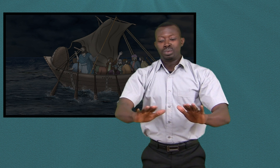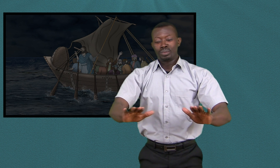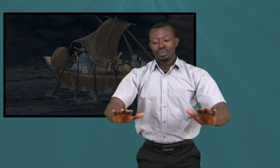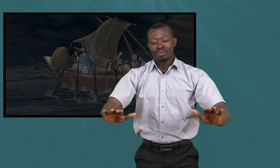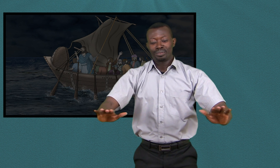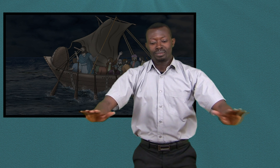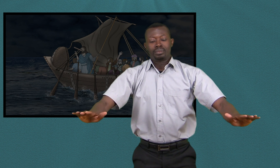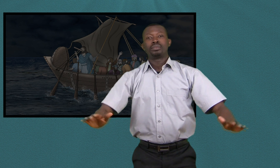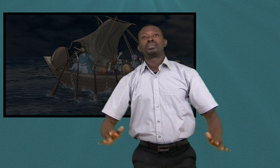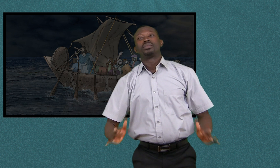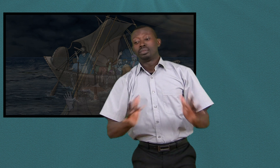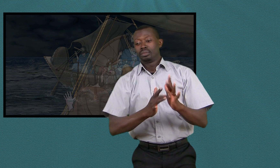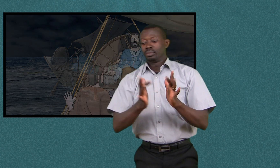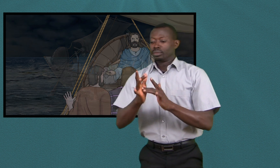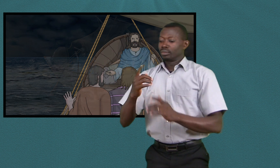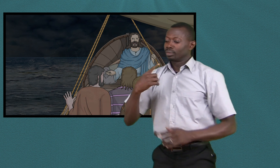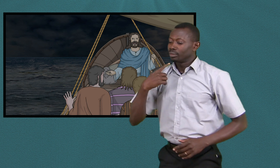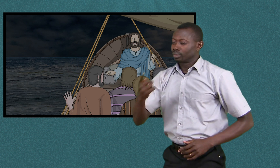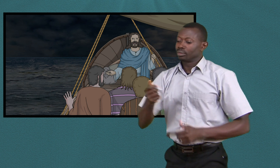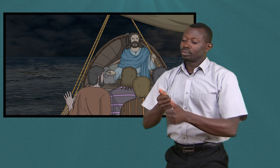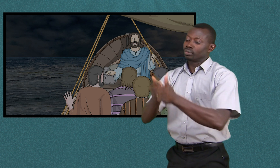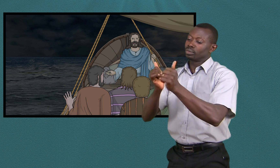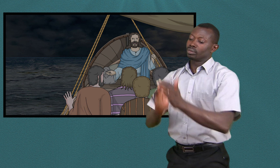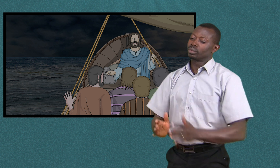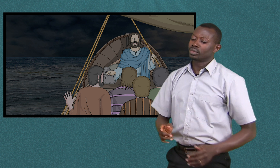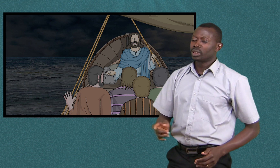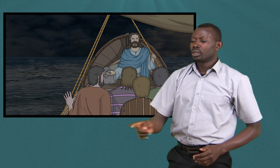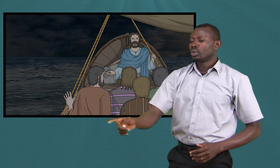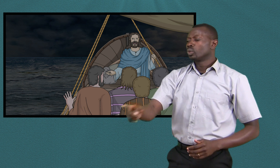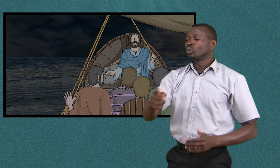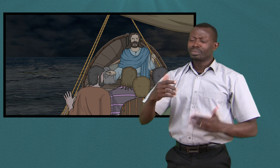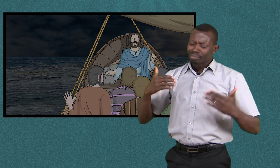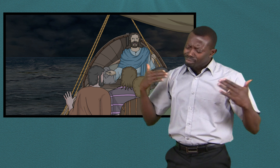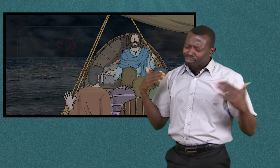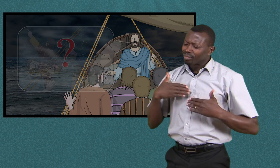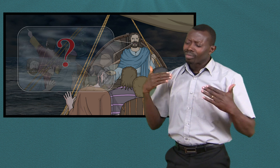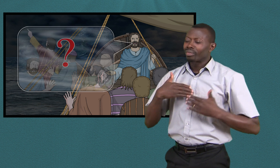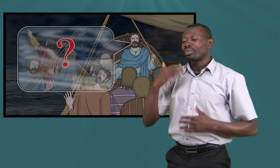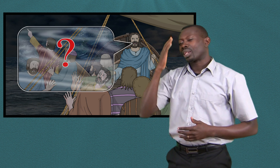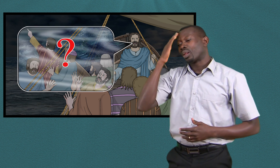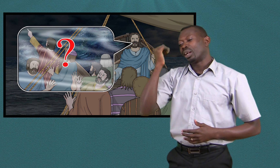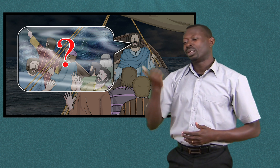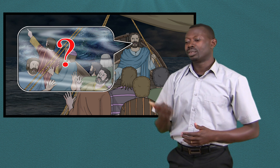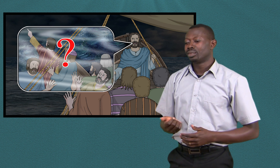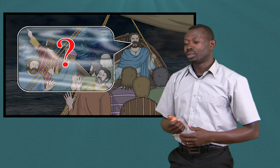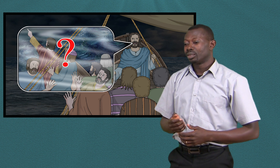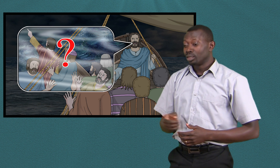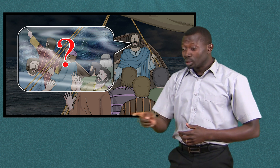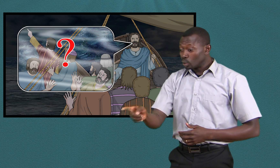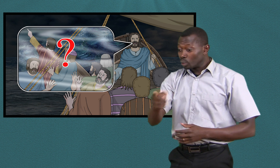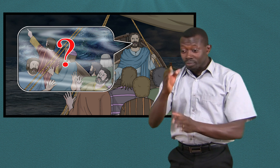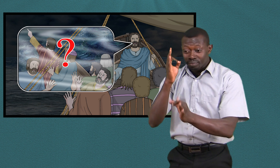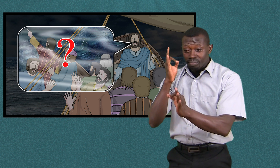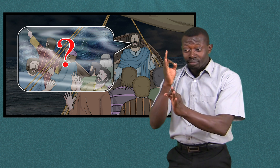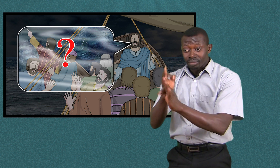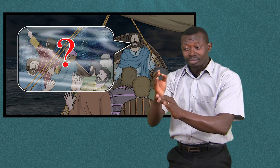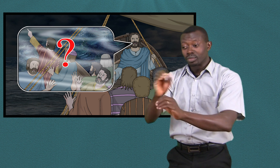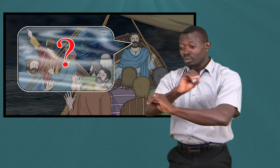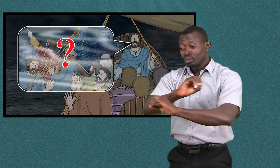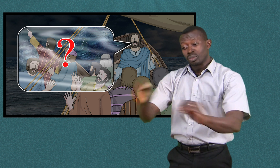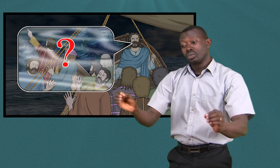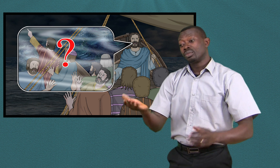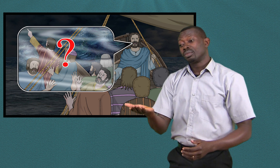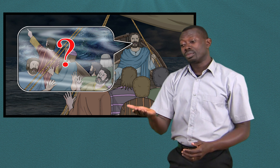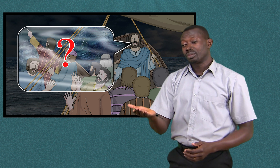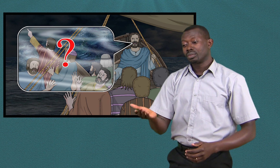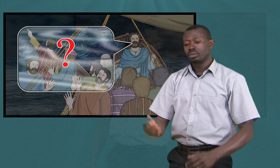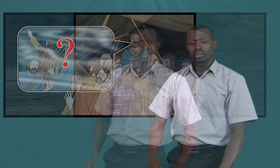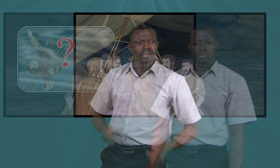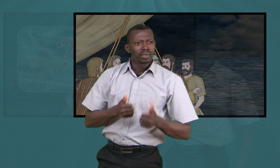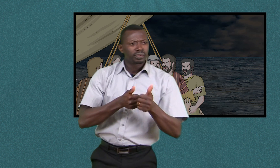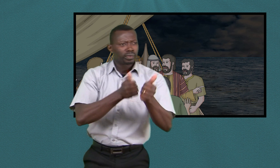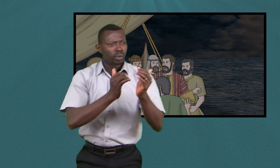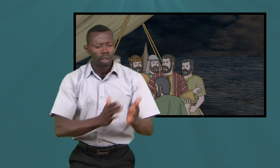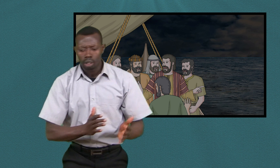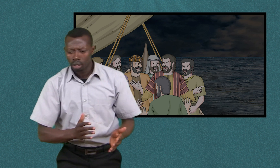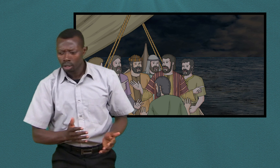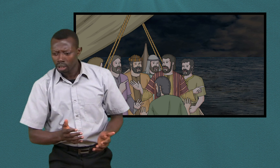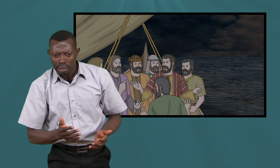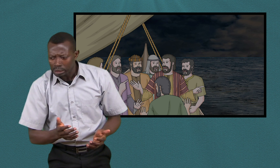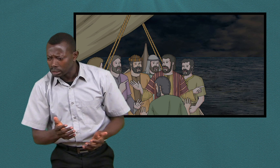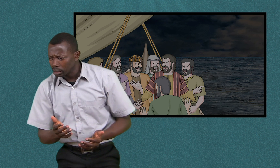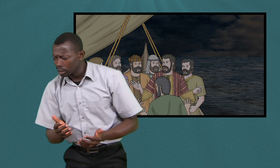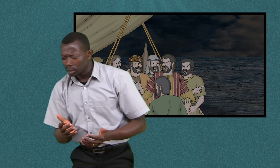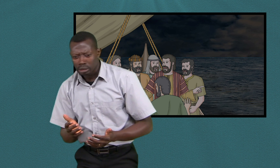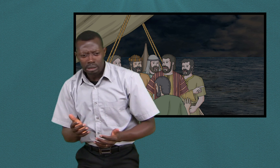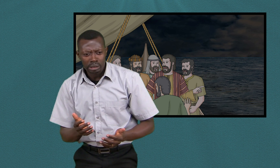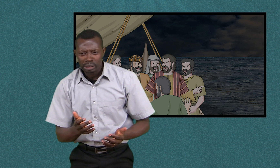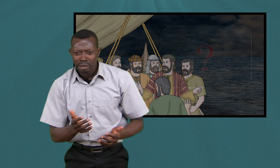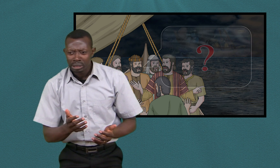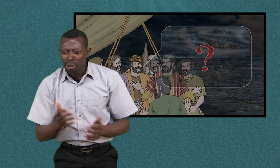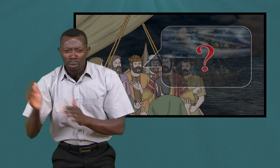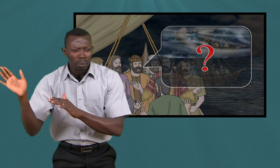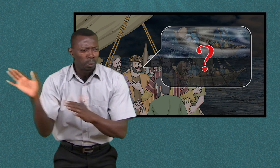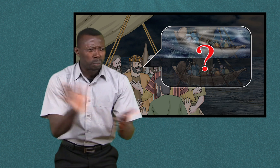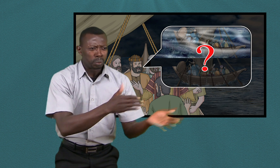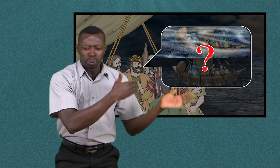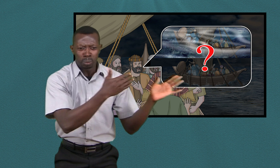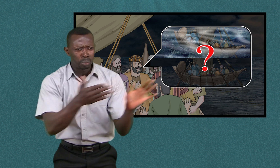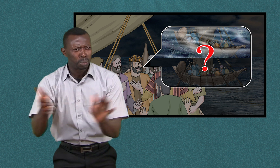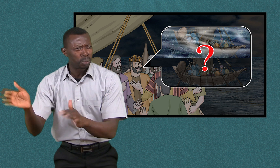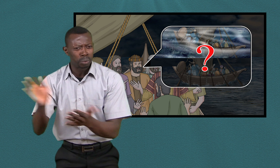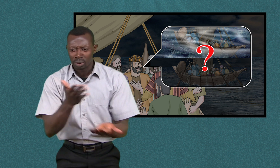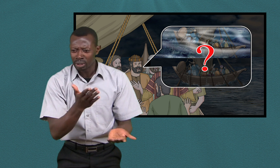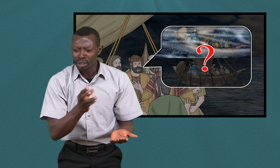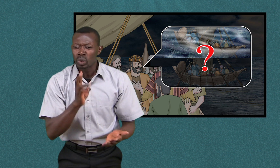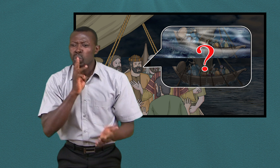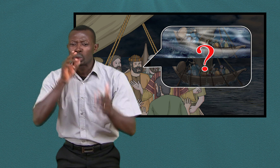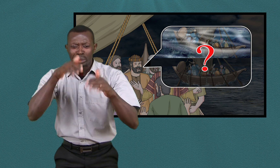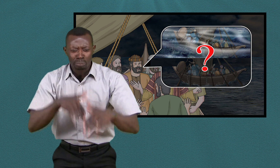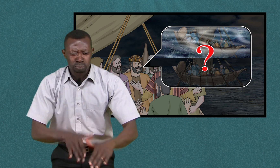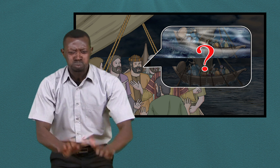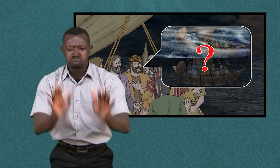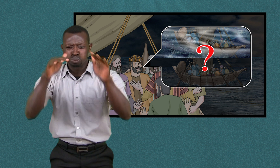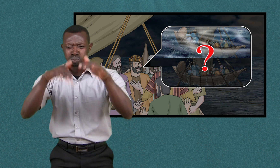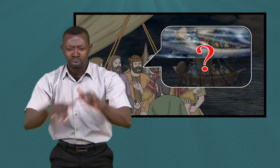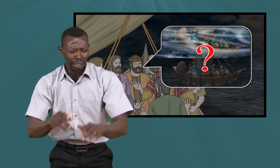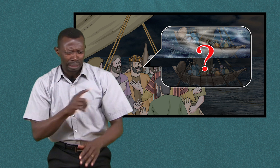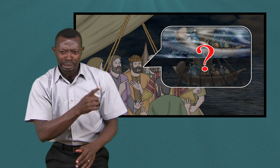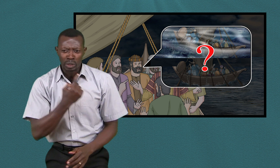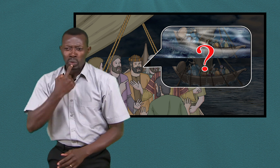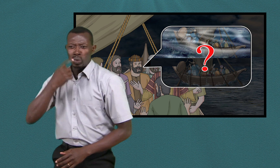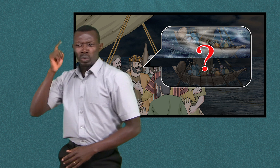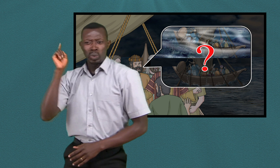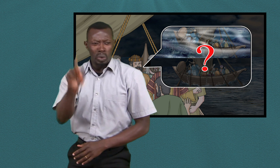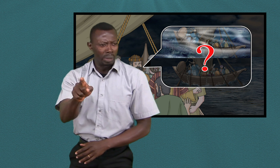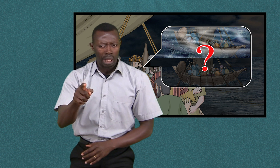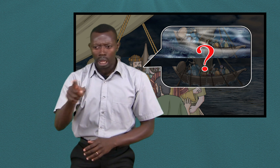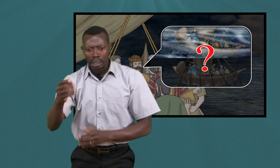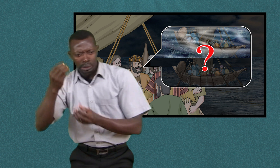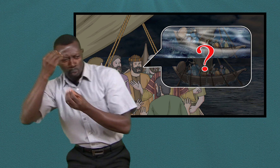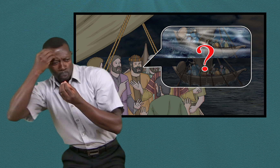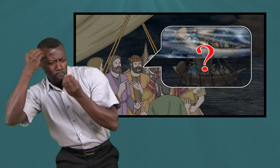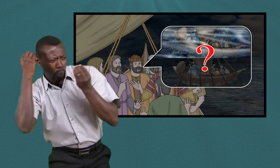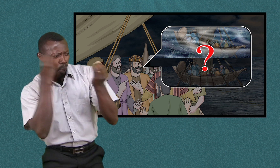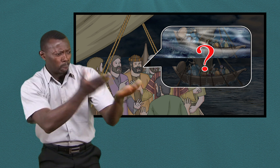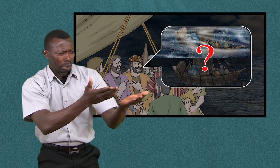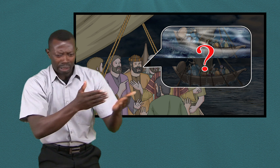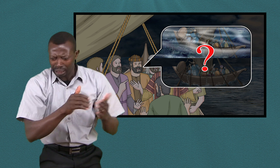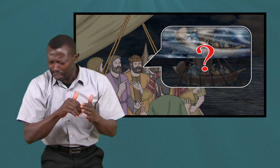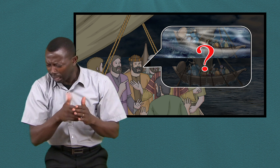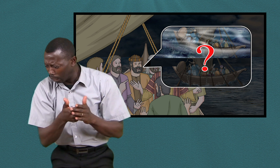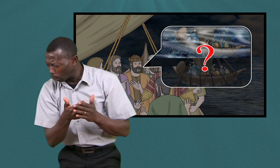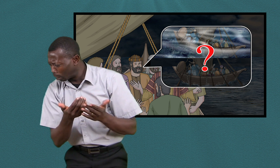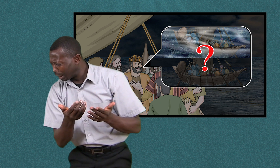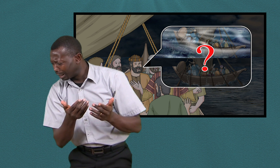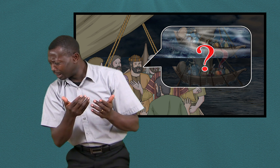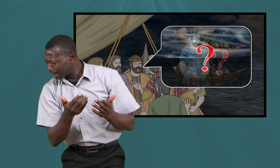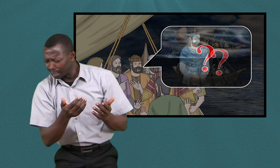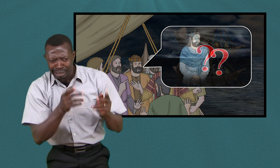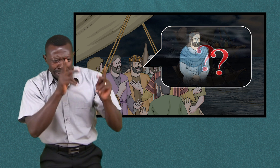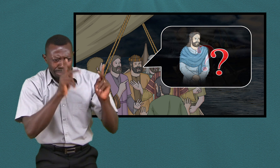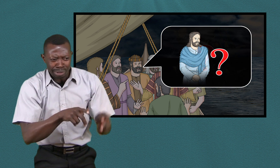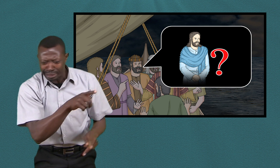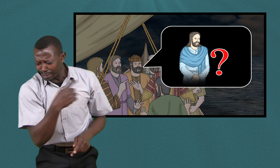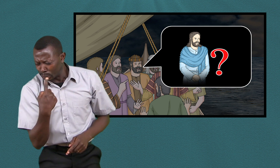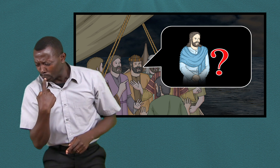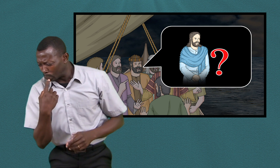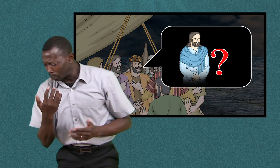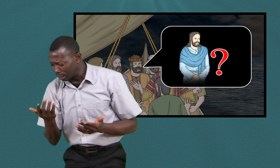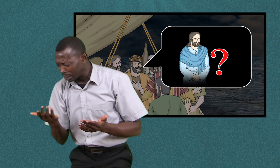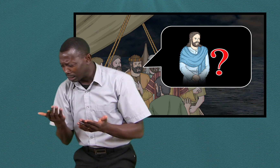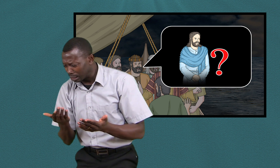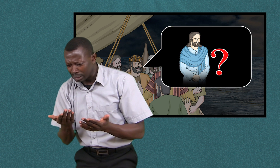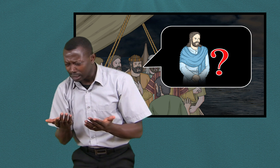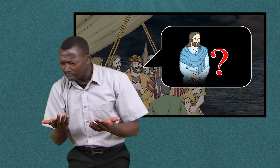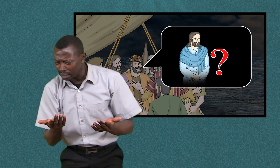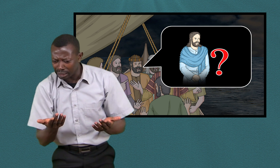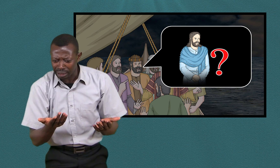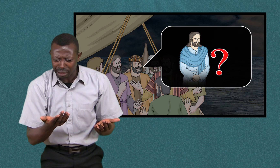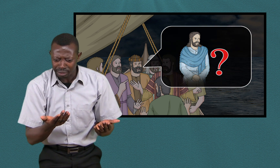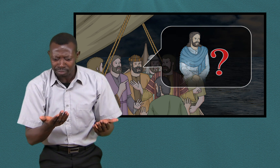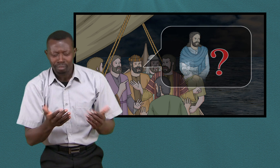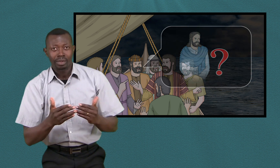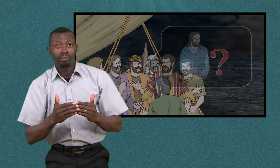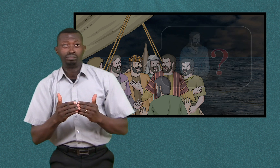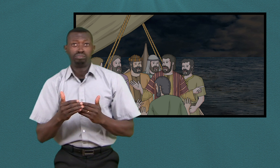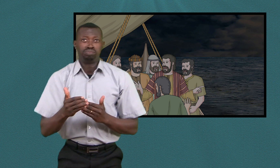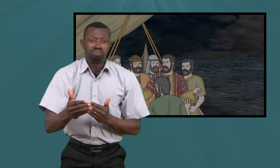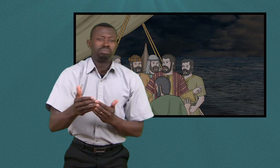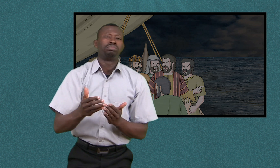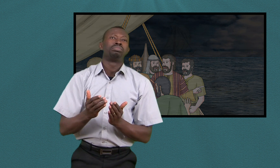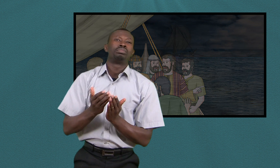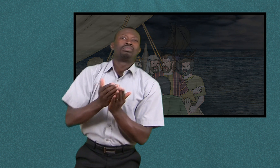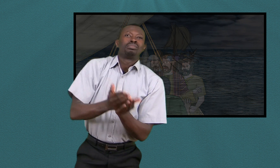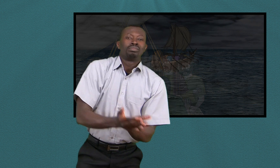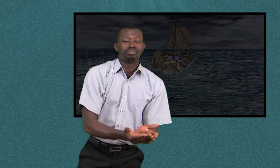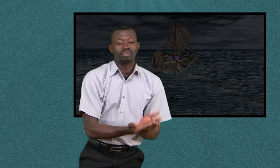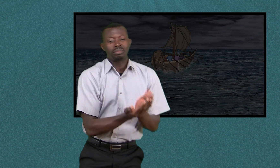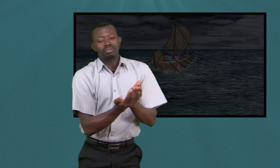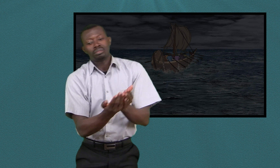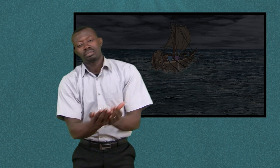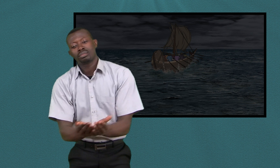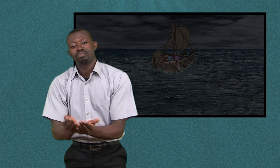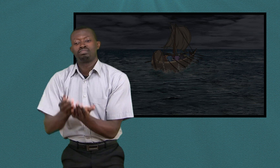“Why are you so afraid?” He asked. “Do you still have no faith?” Overwhelmed with fear, they asked one another, “Who is this, that even the wind and the sea obey Him?”